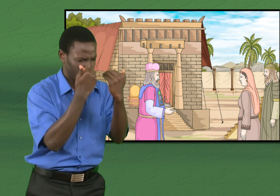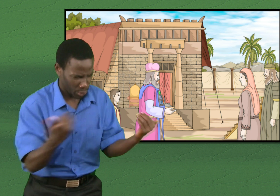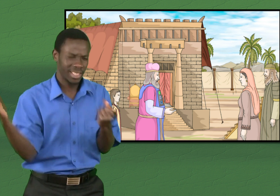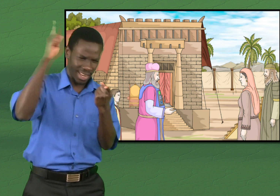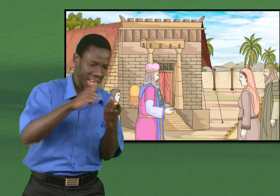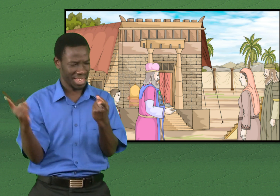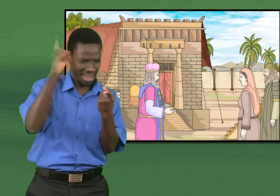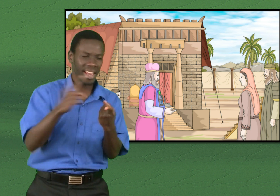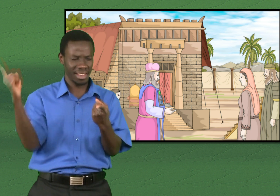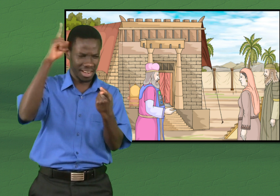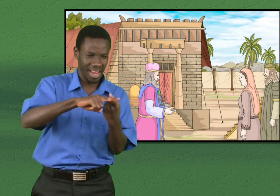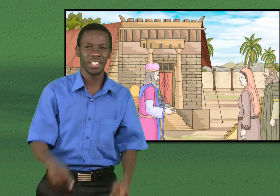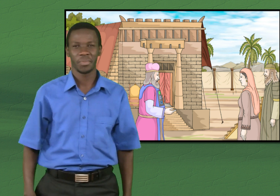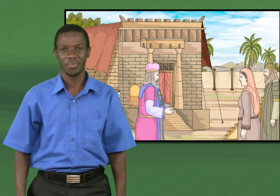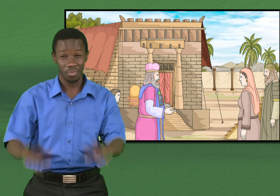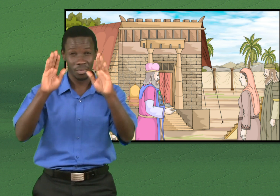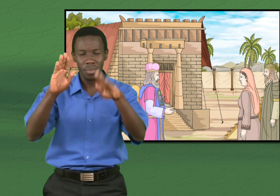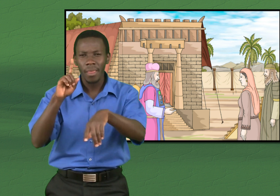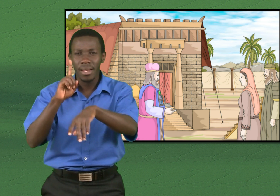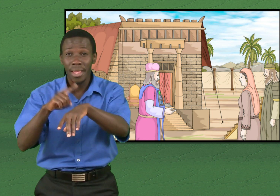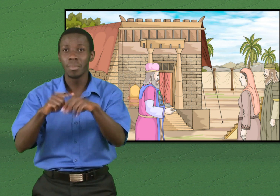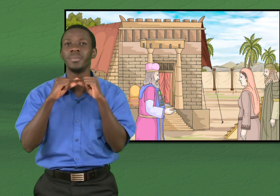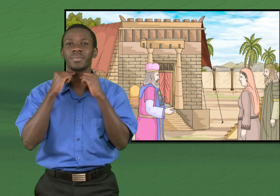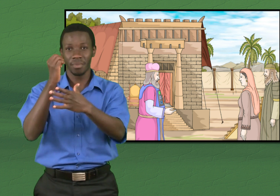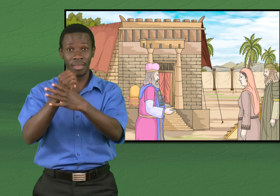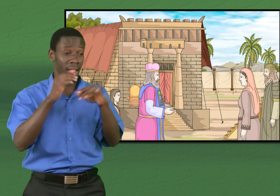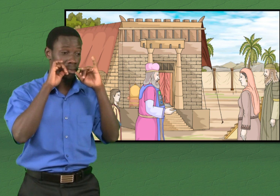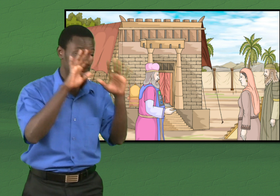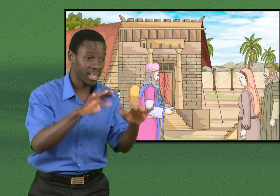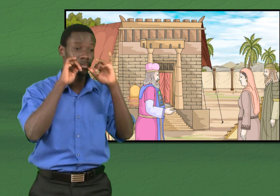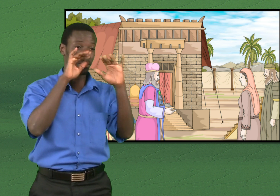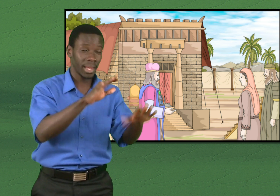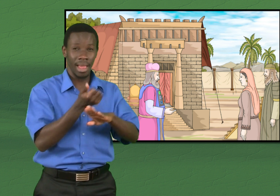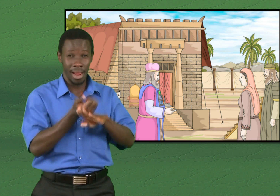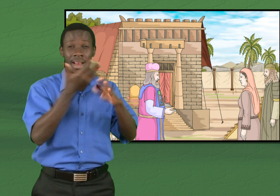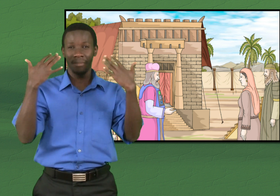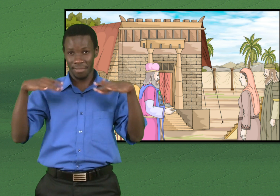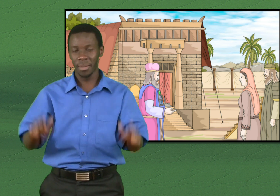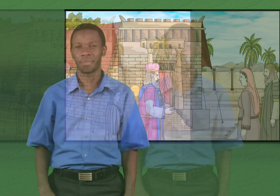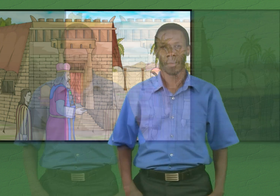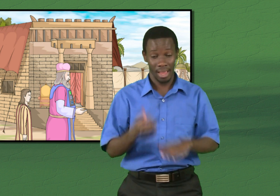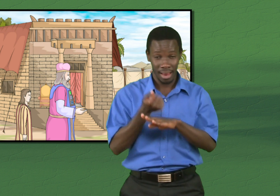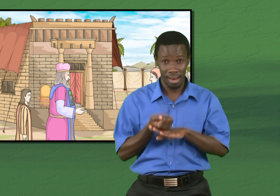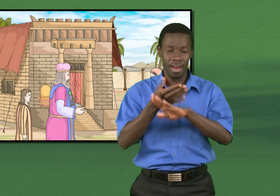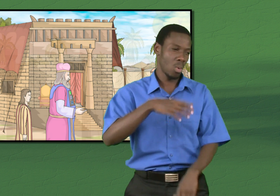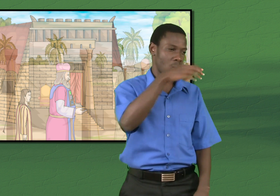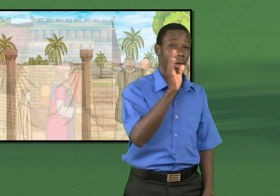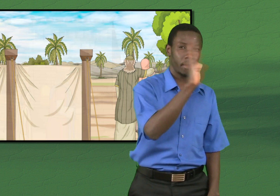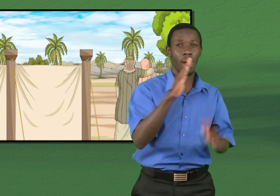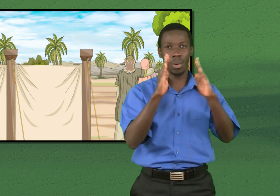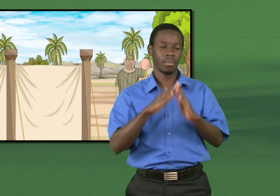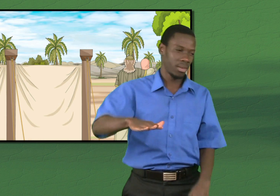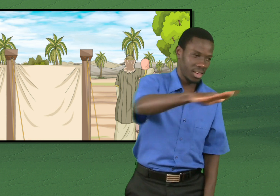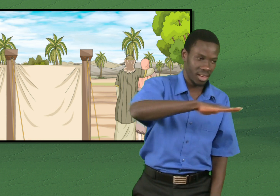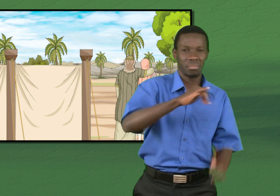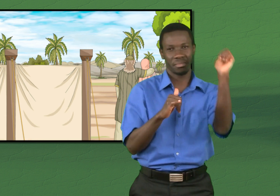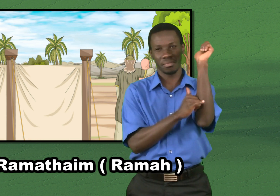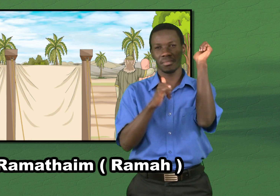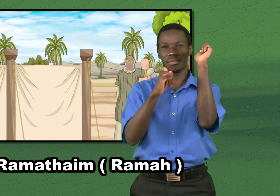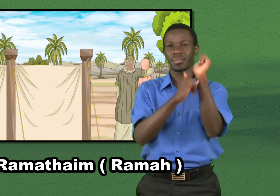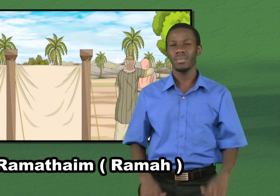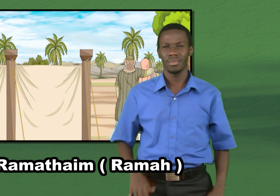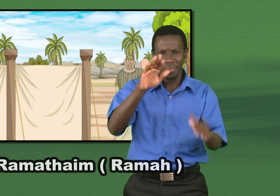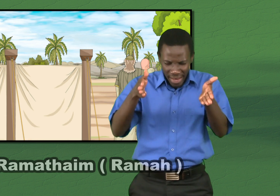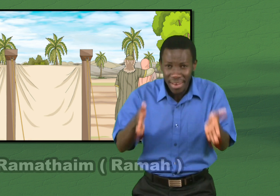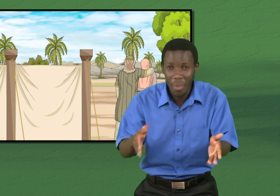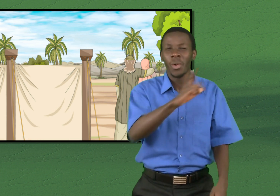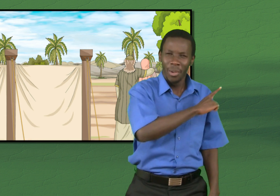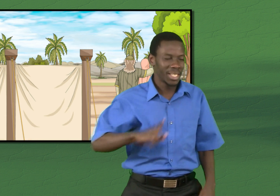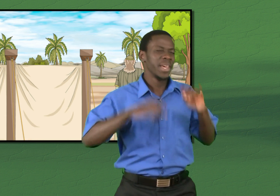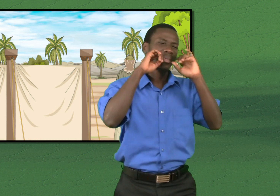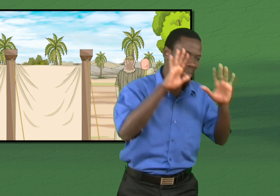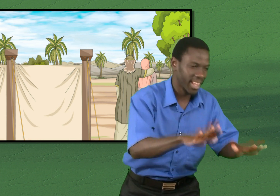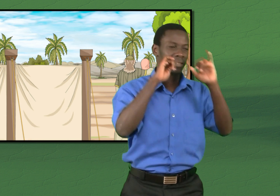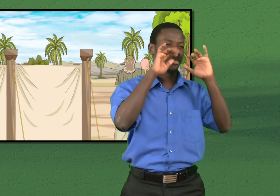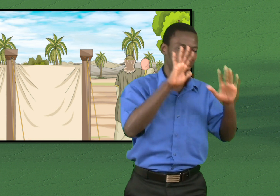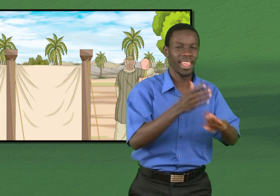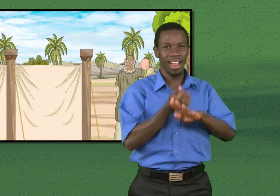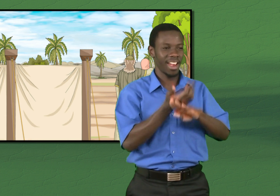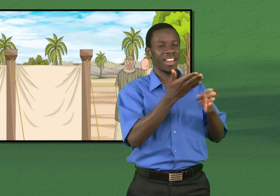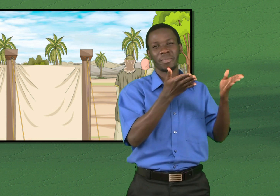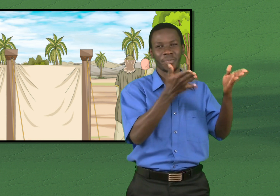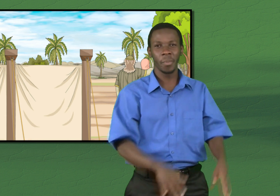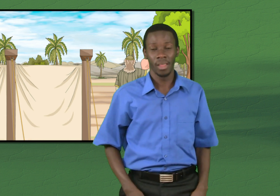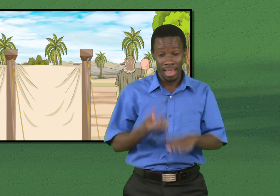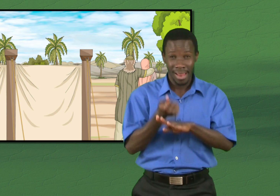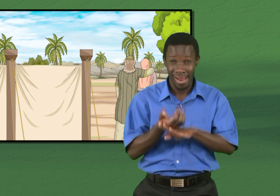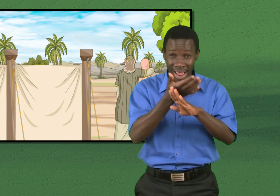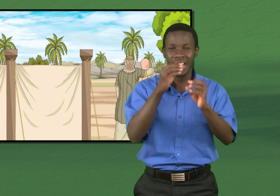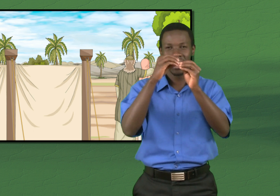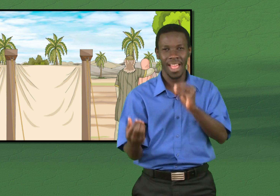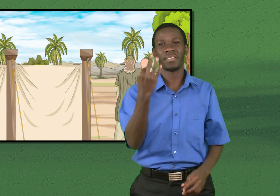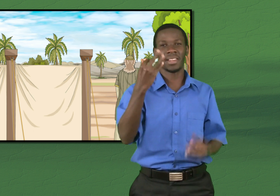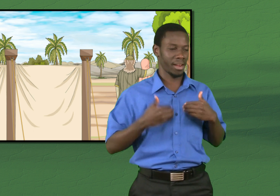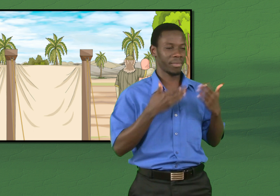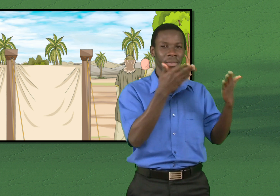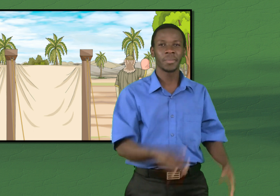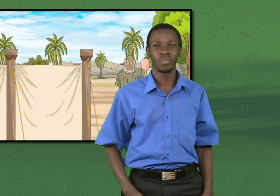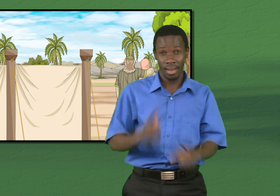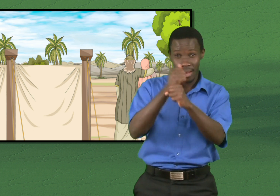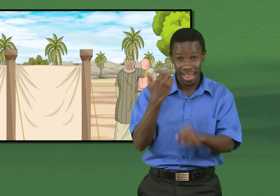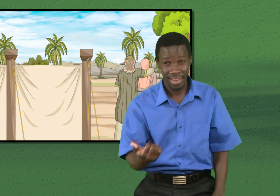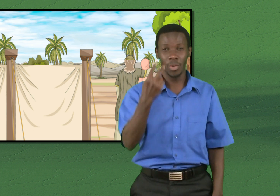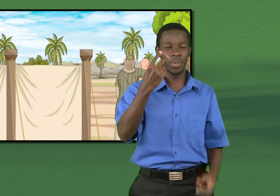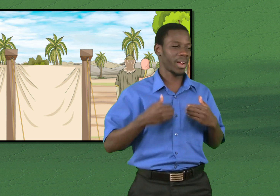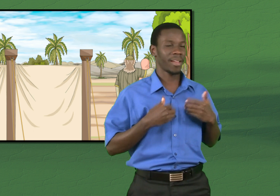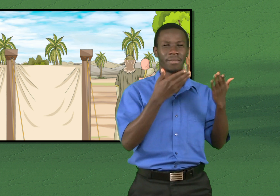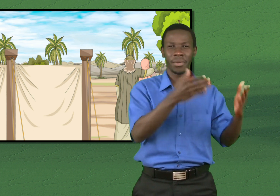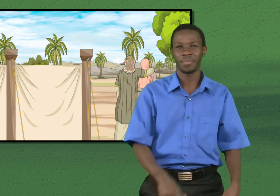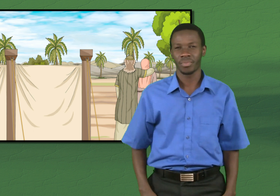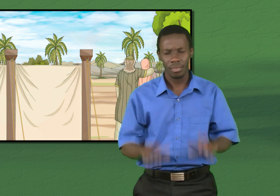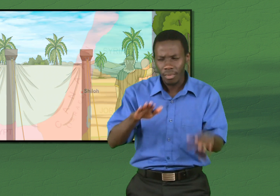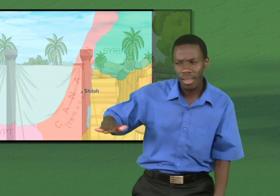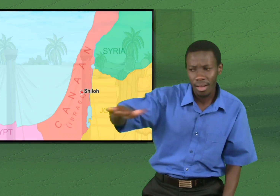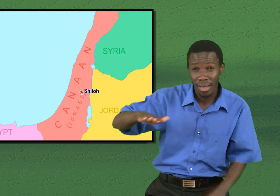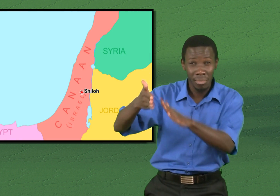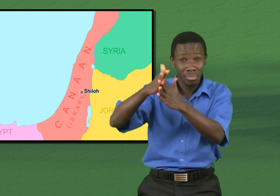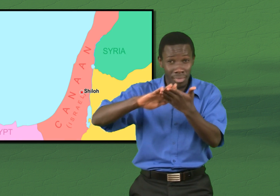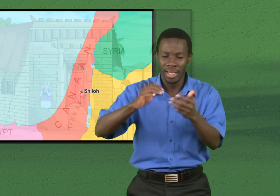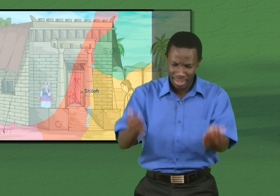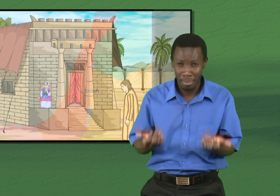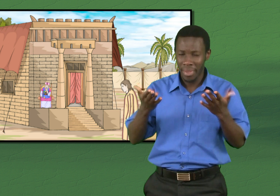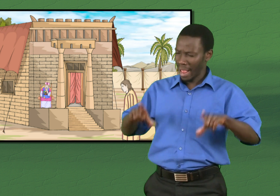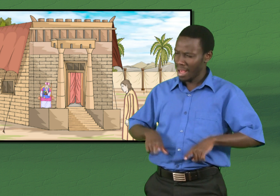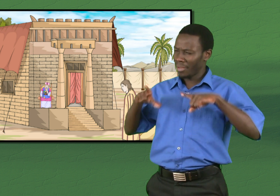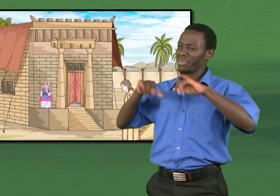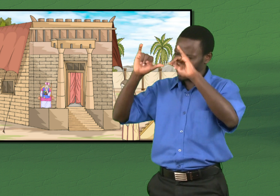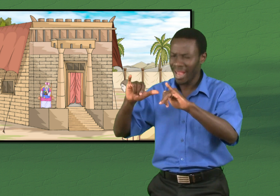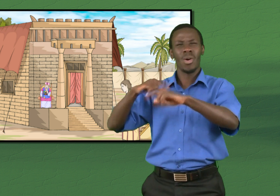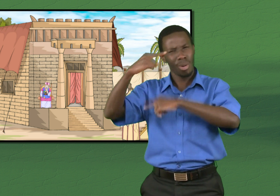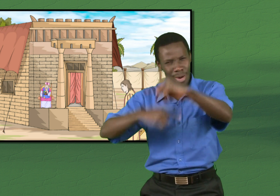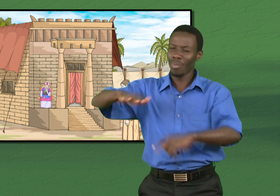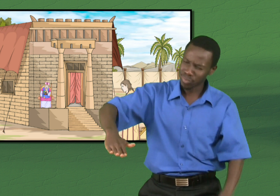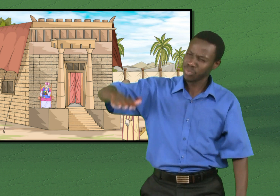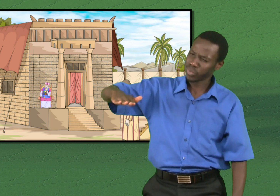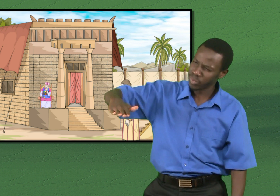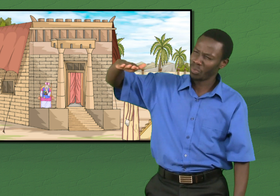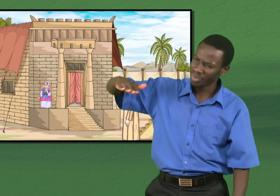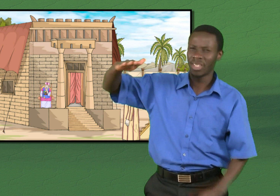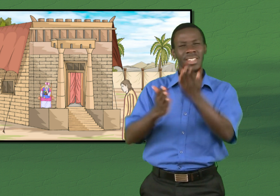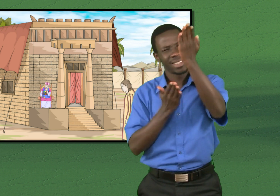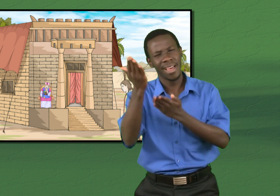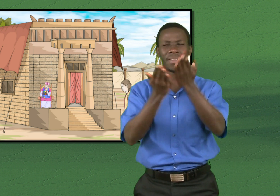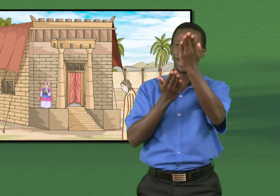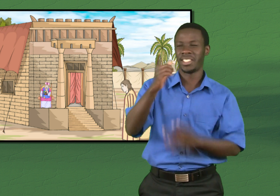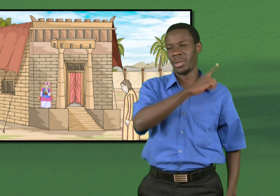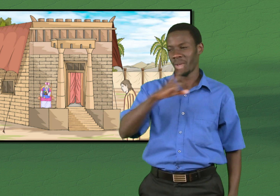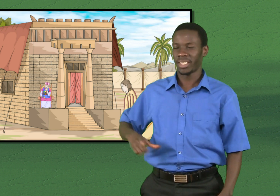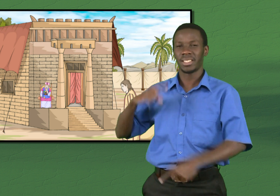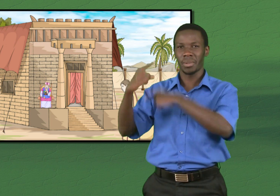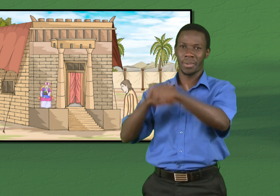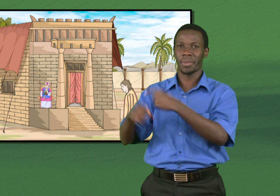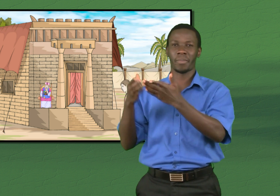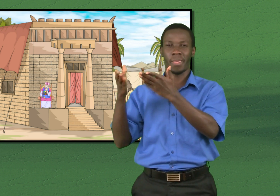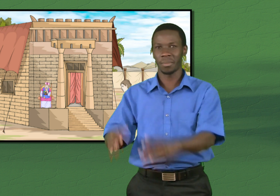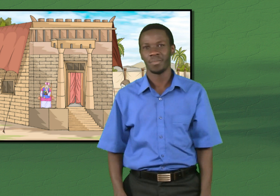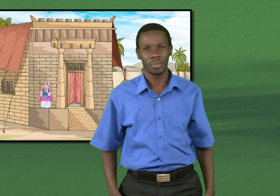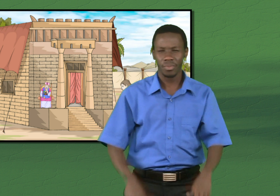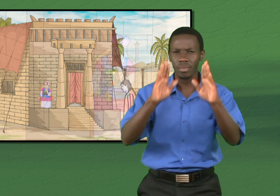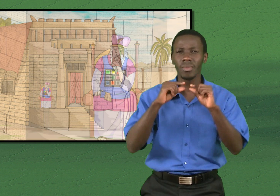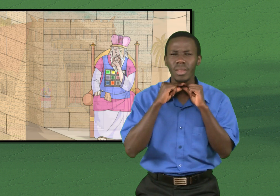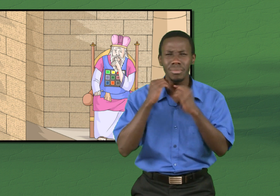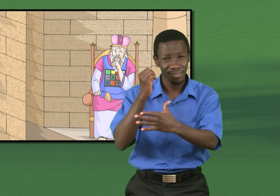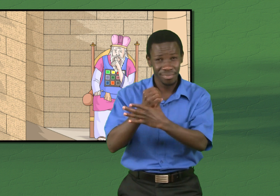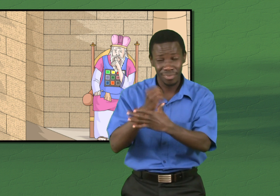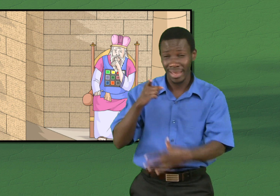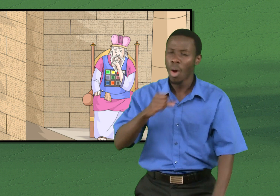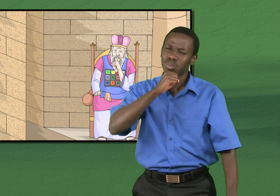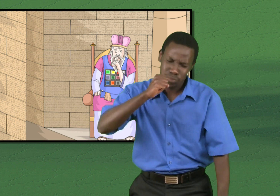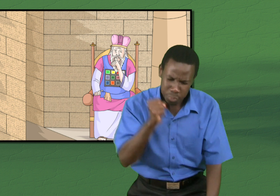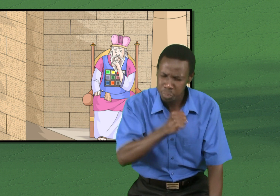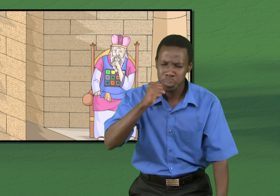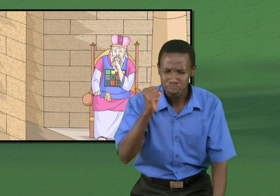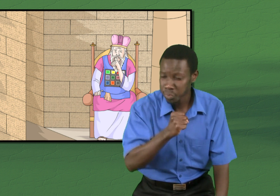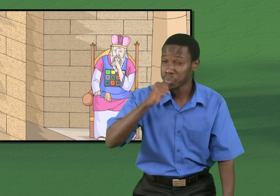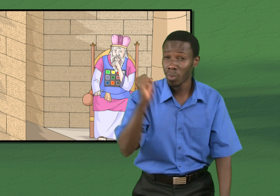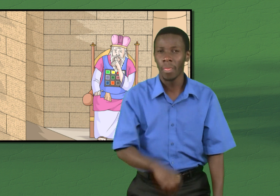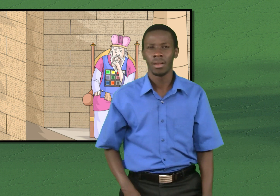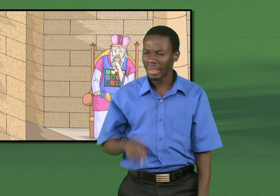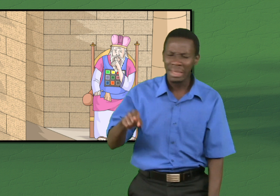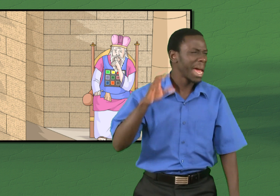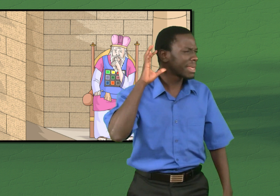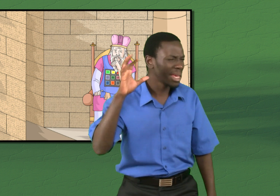So the LORD attended to Hannah, and she conceived and gave birth to three sons and two daughters. Meanwhile, the boy Samuel grew up in the presence of the LORD.